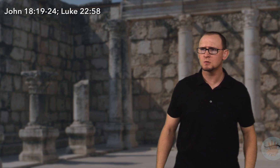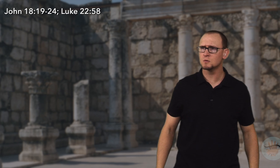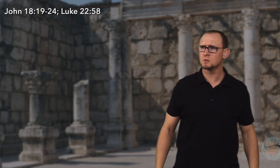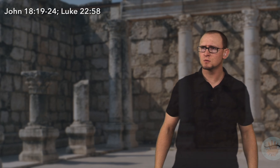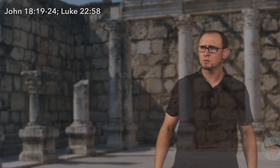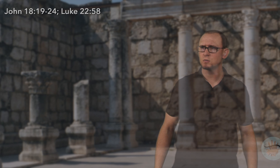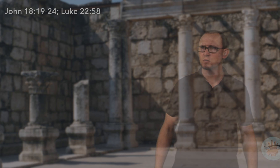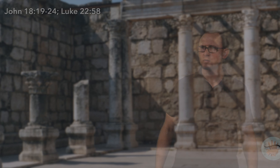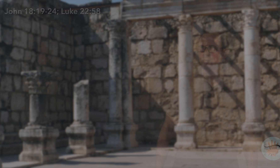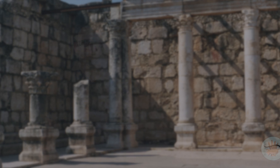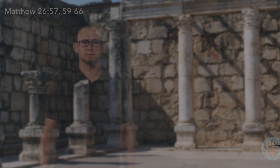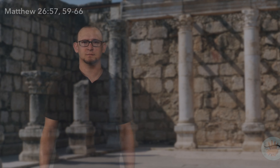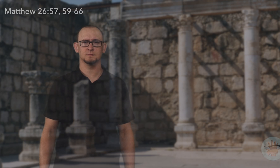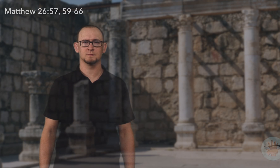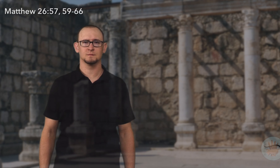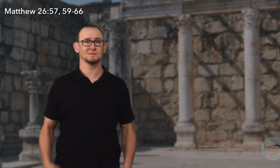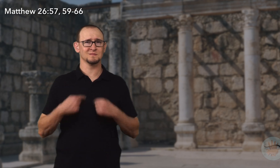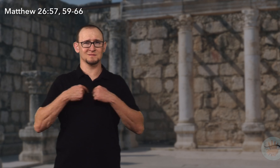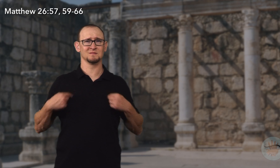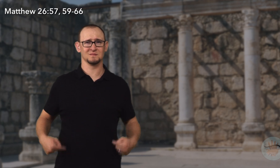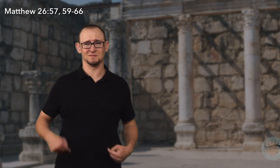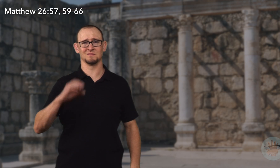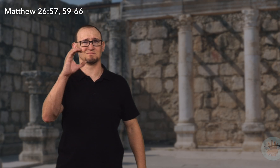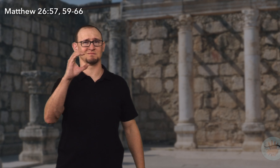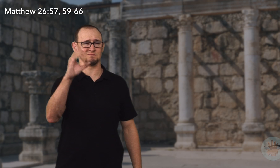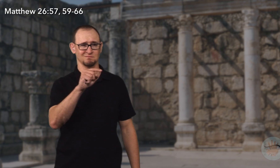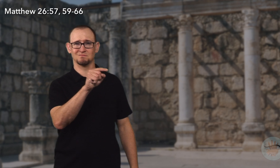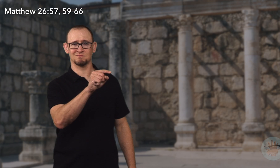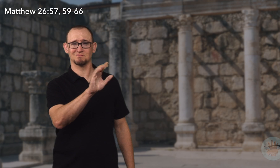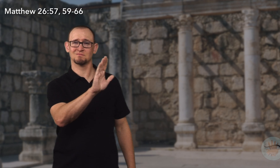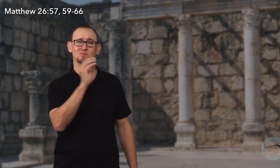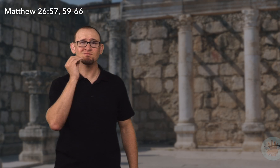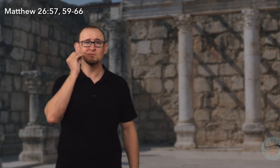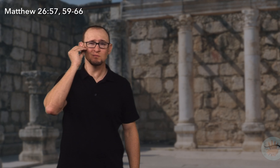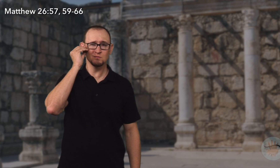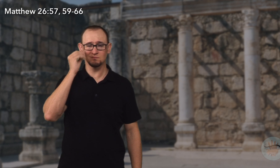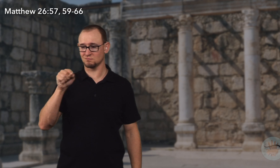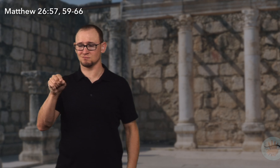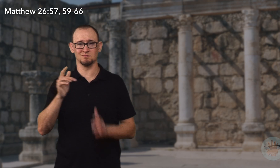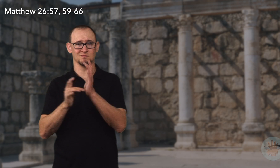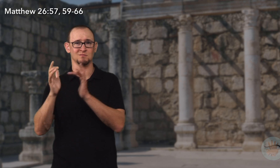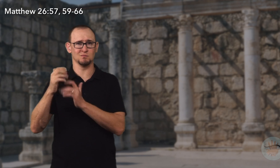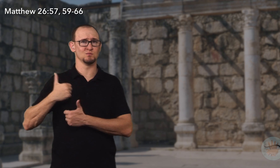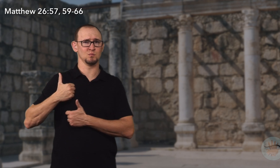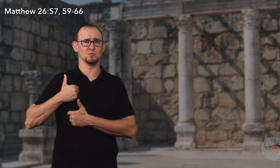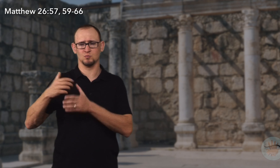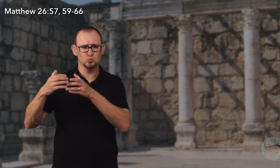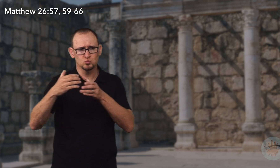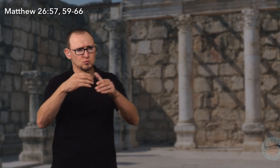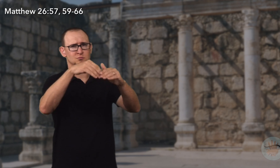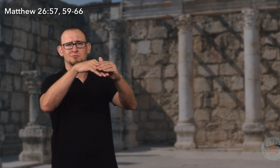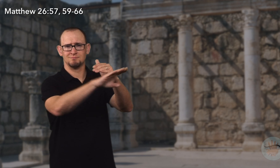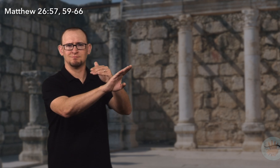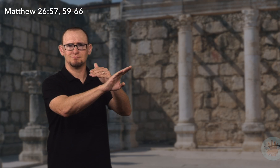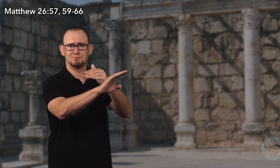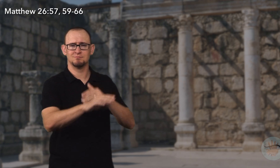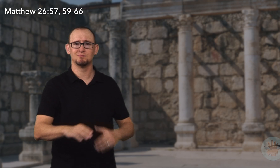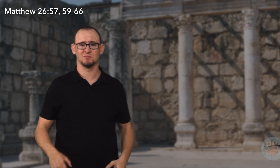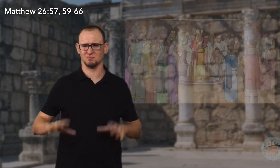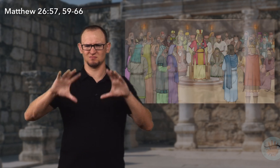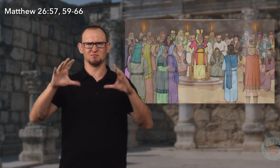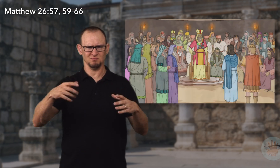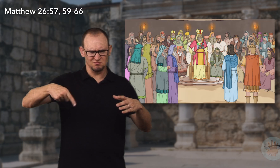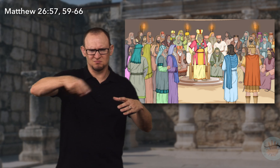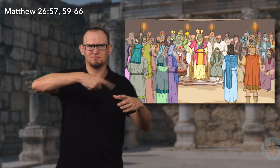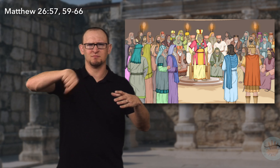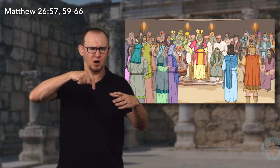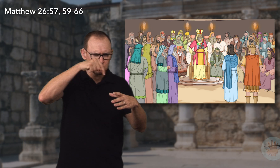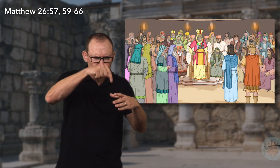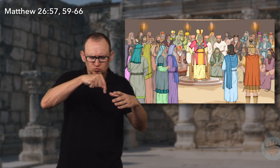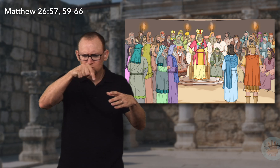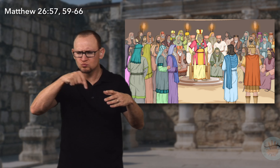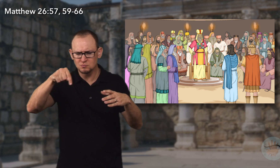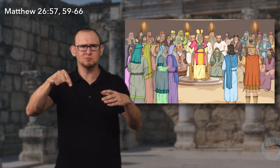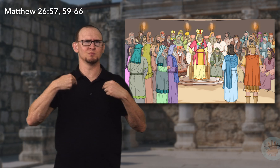Those who had arrested Jesus led Him away to the house of Caiaphas the high priest, where the scribes and elders had gathered.